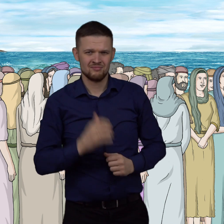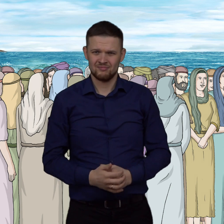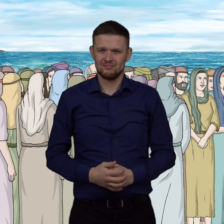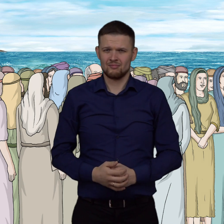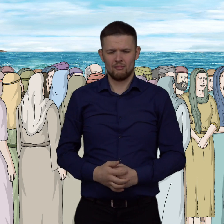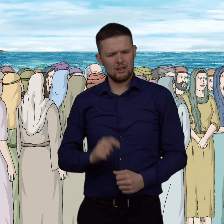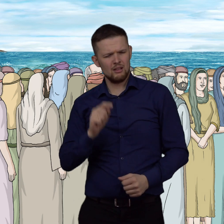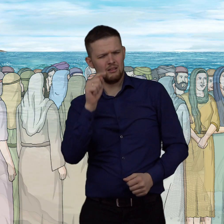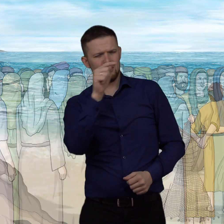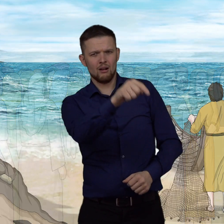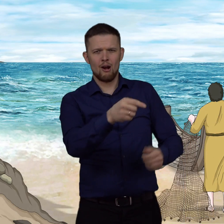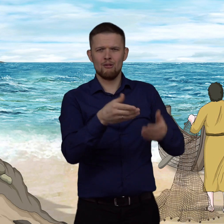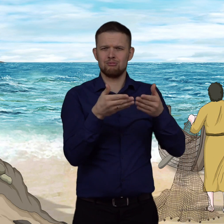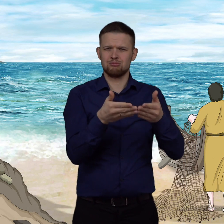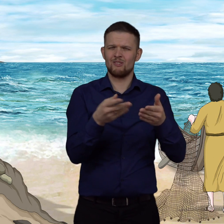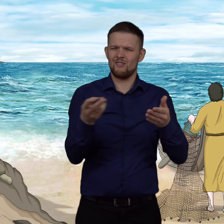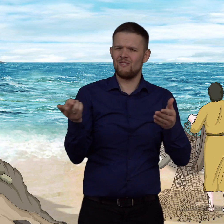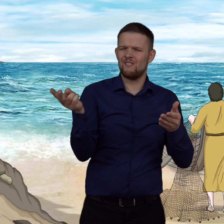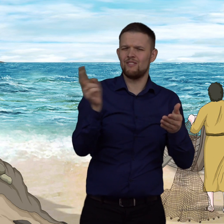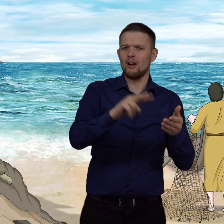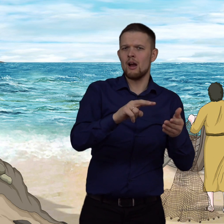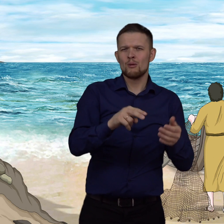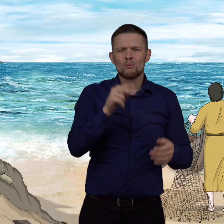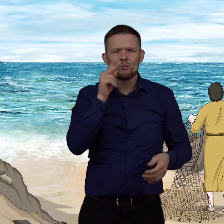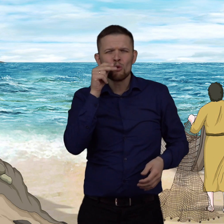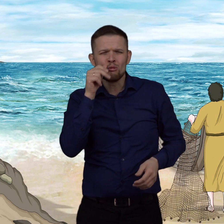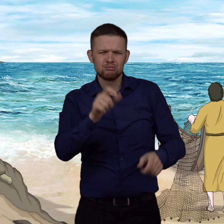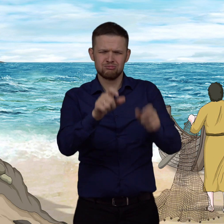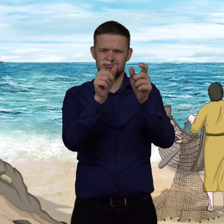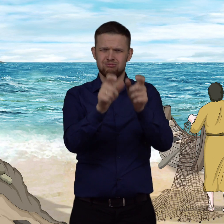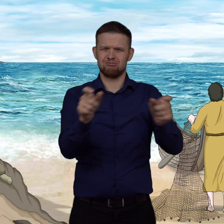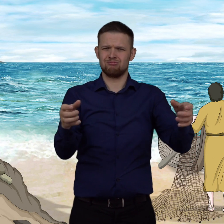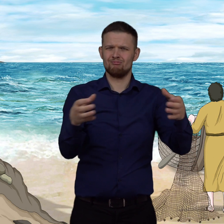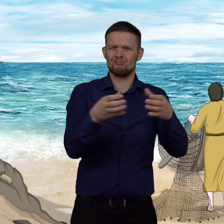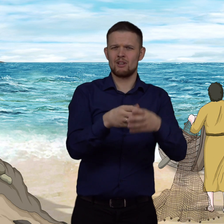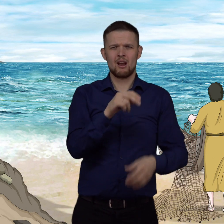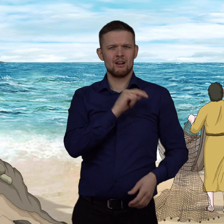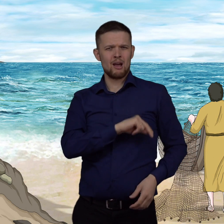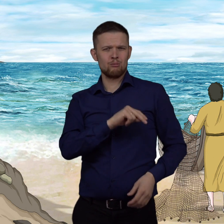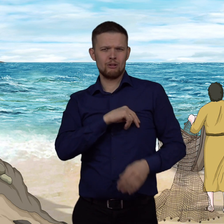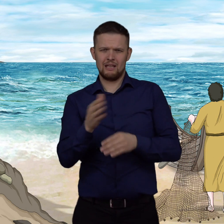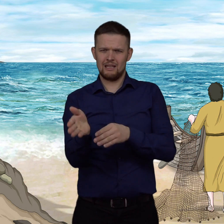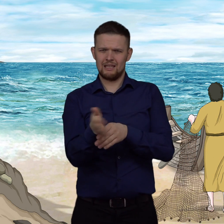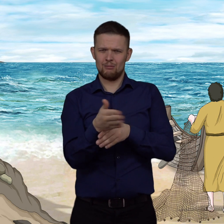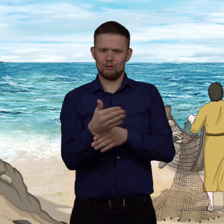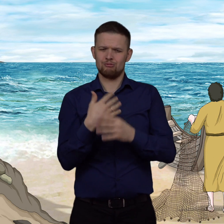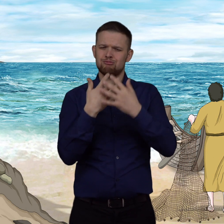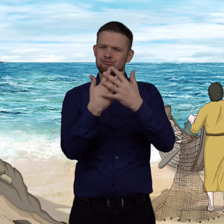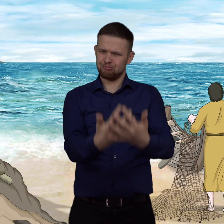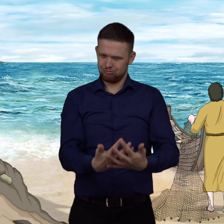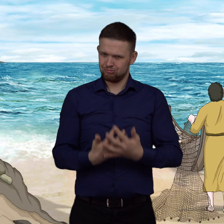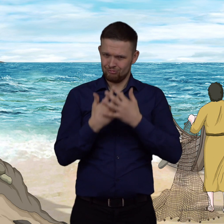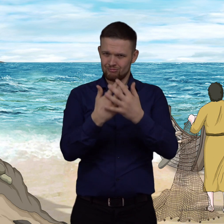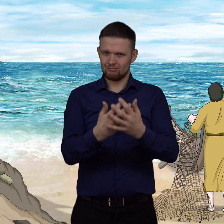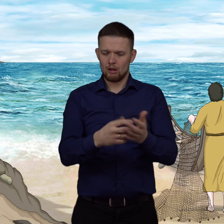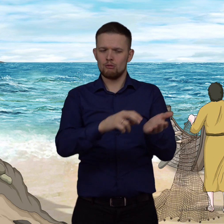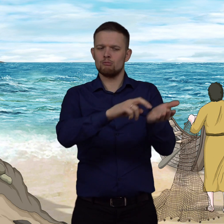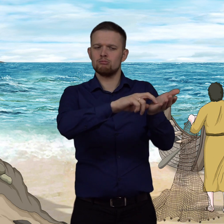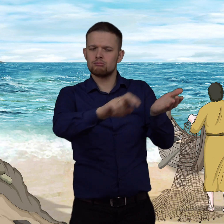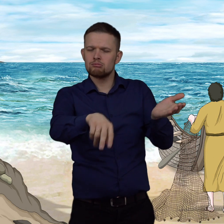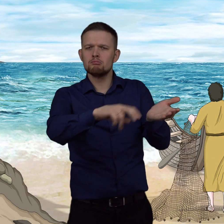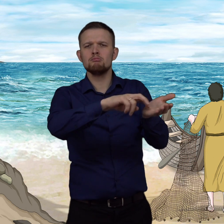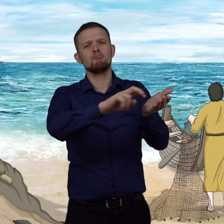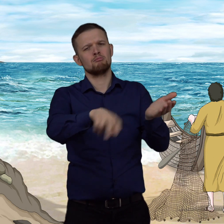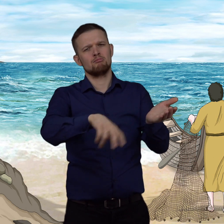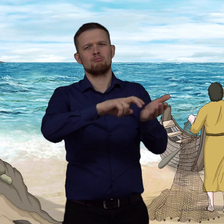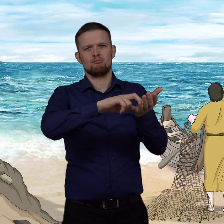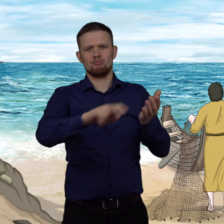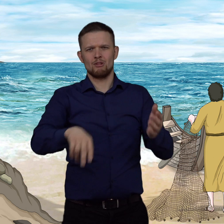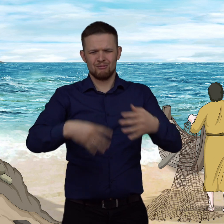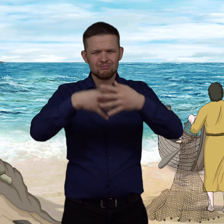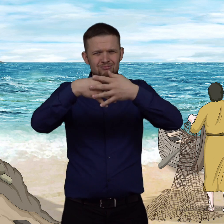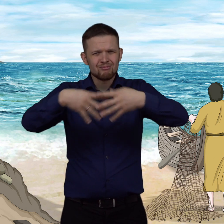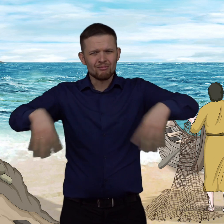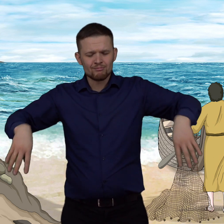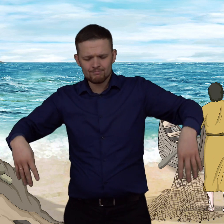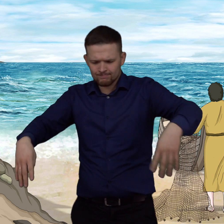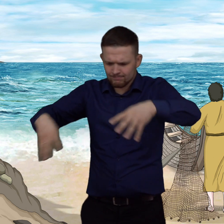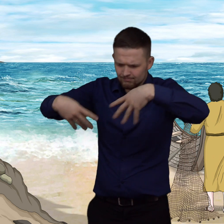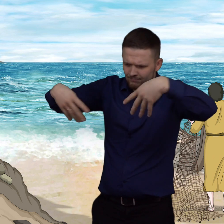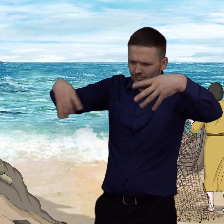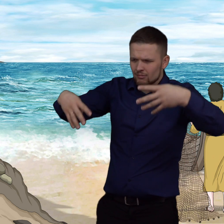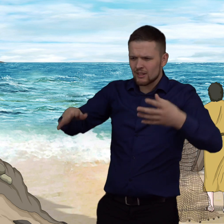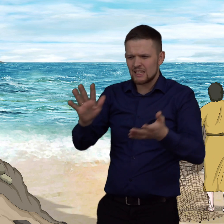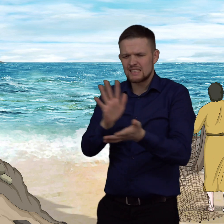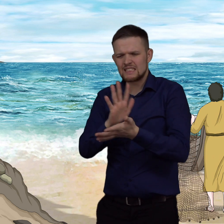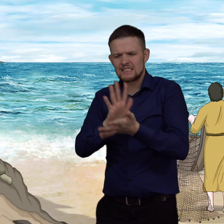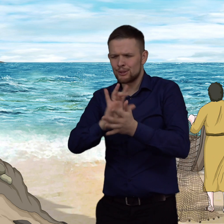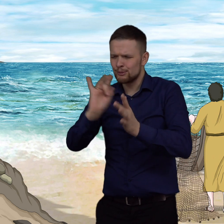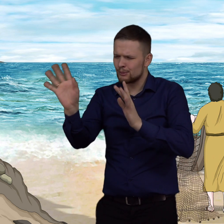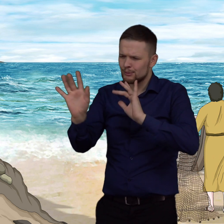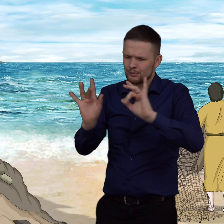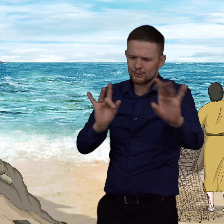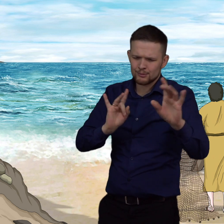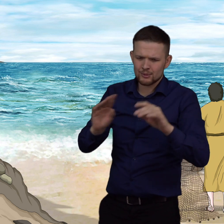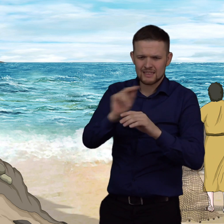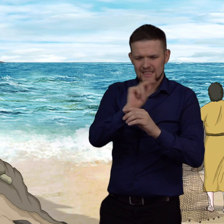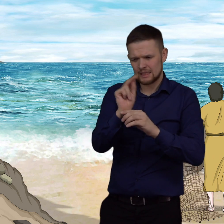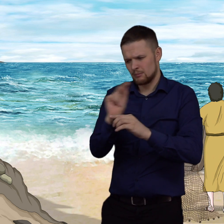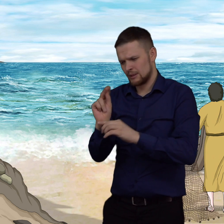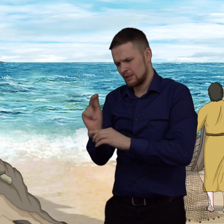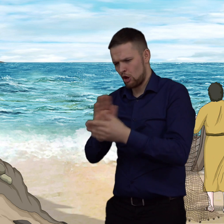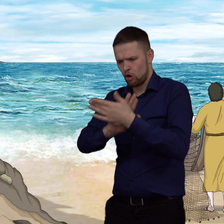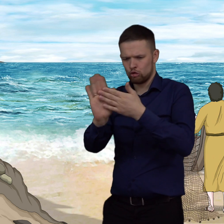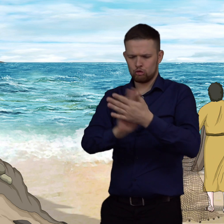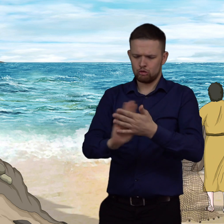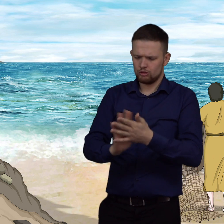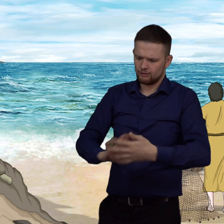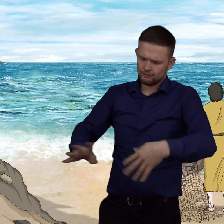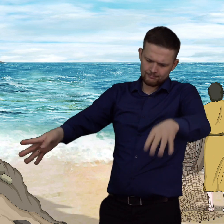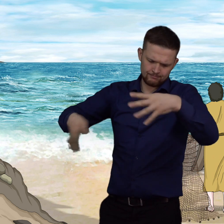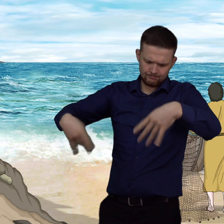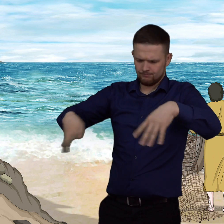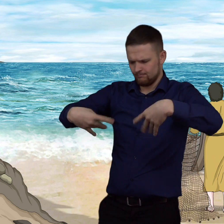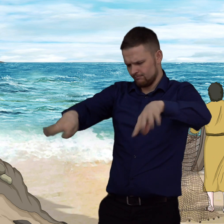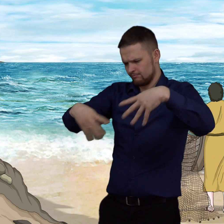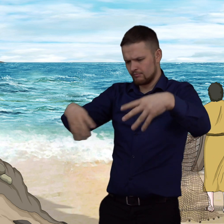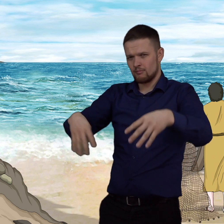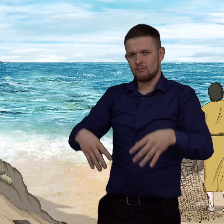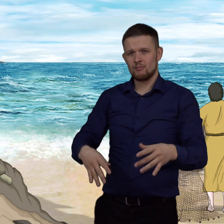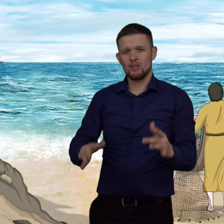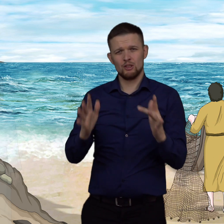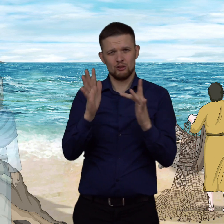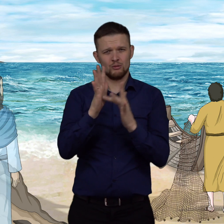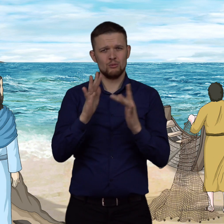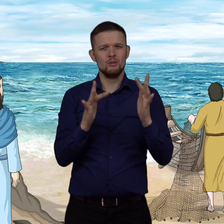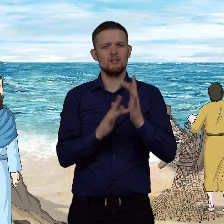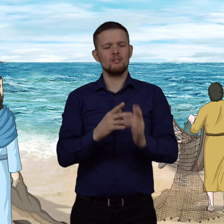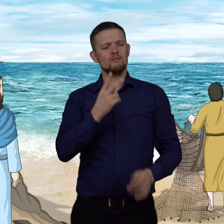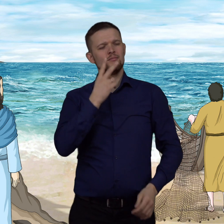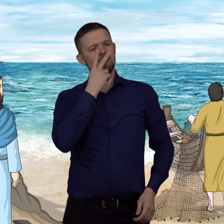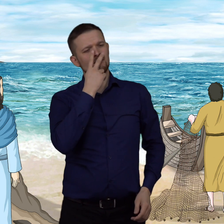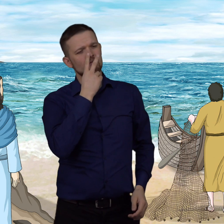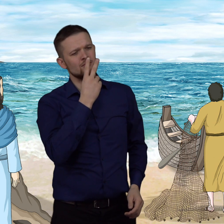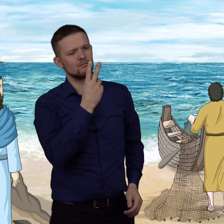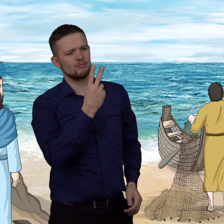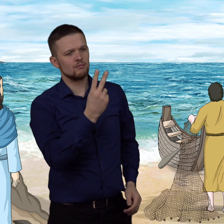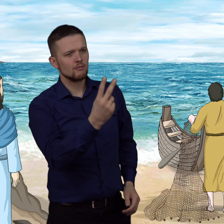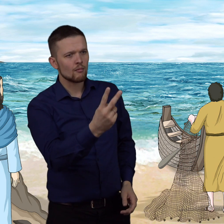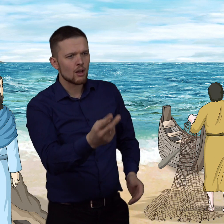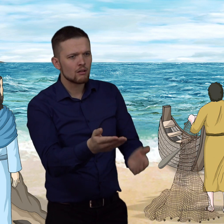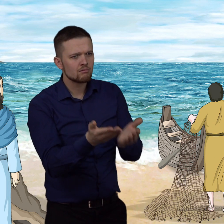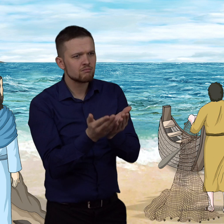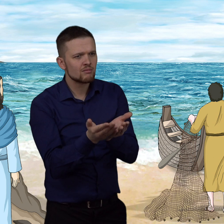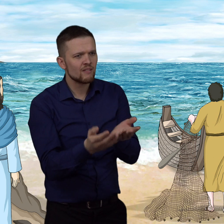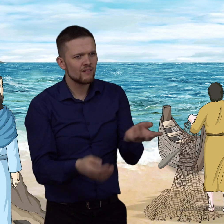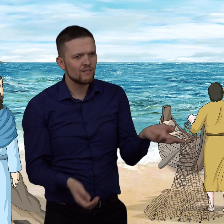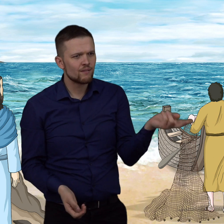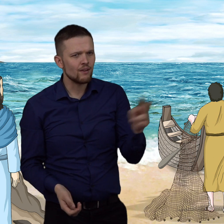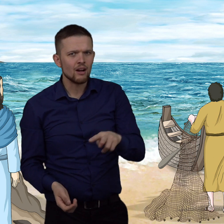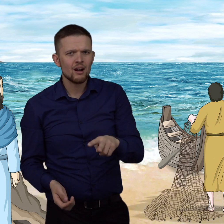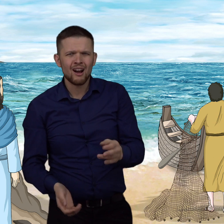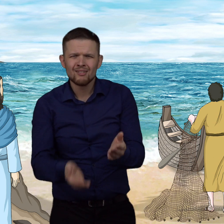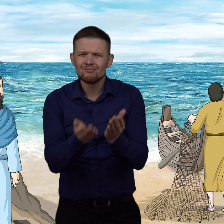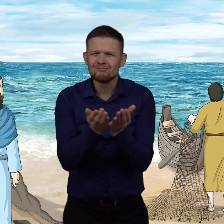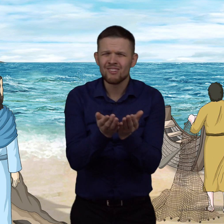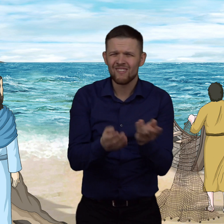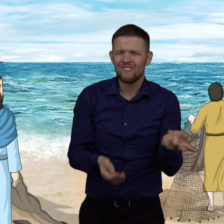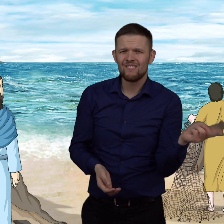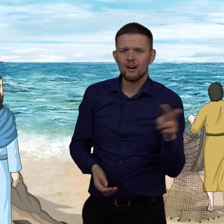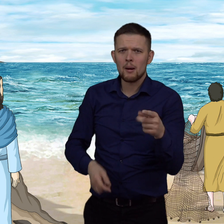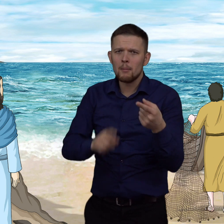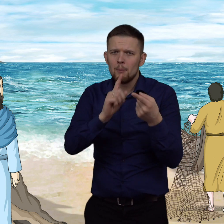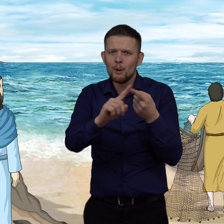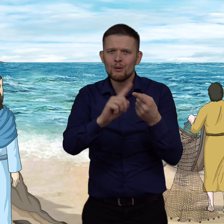The fishermen had left them and were washing their nets.